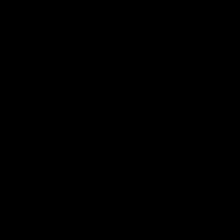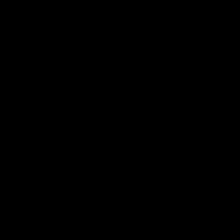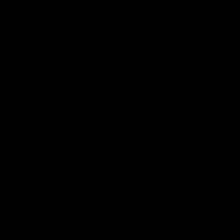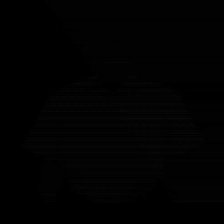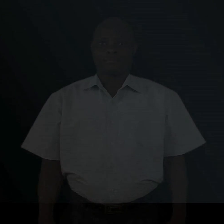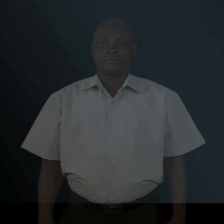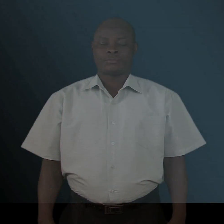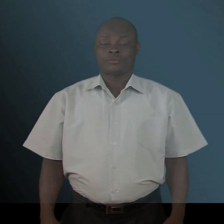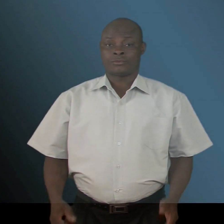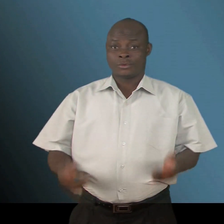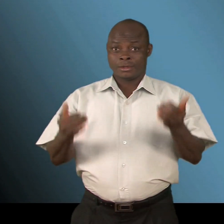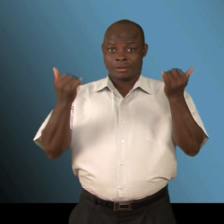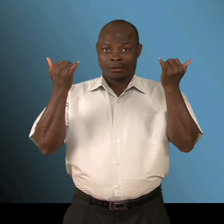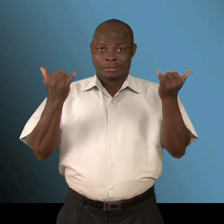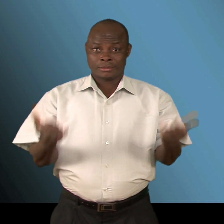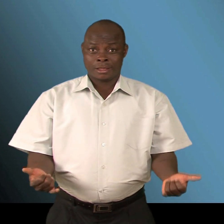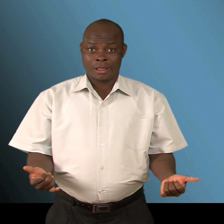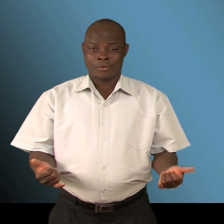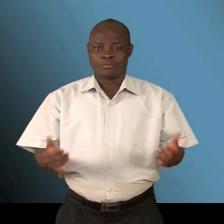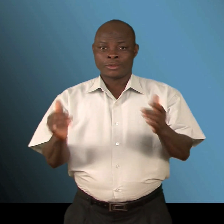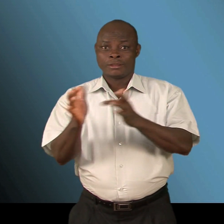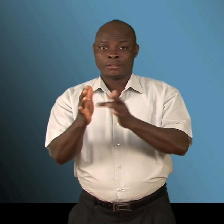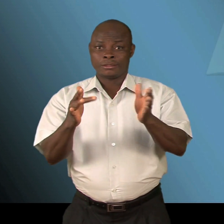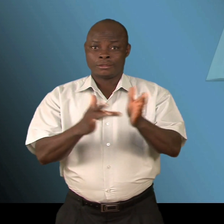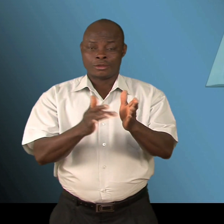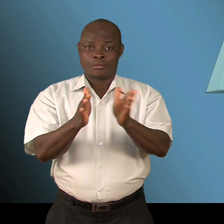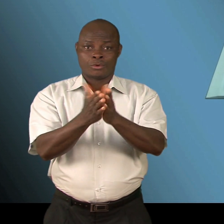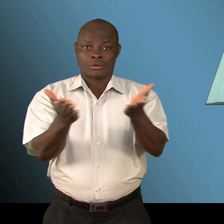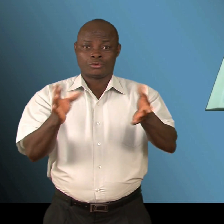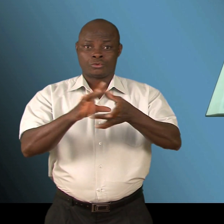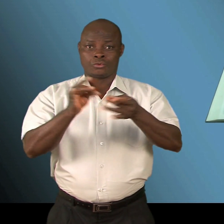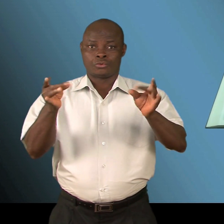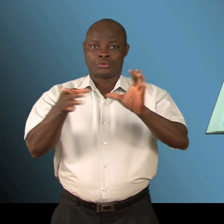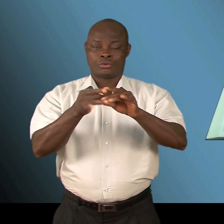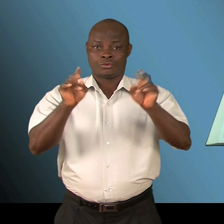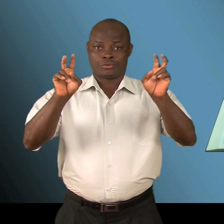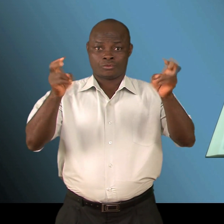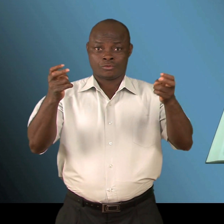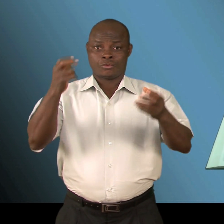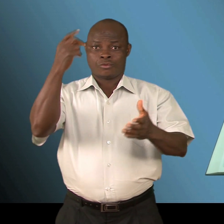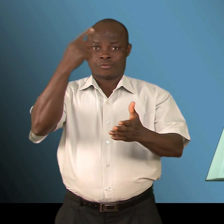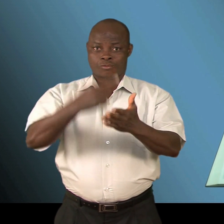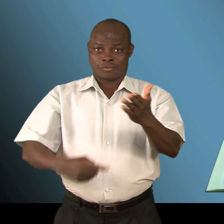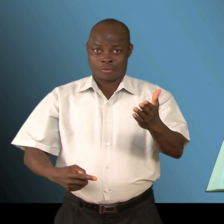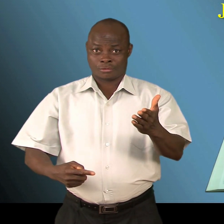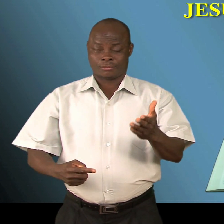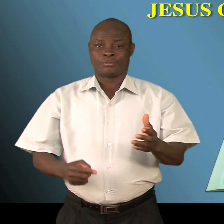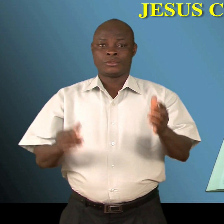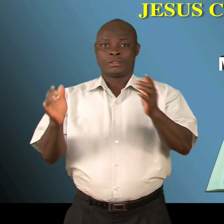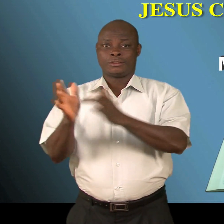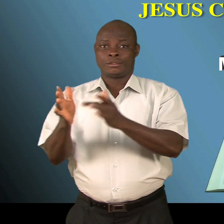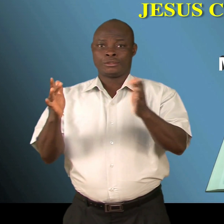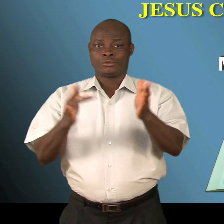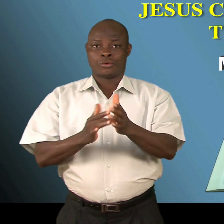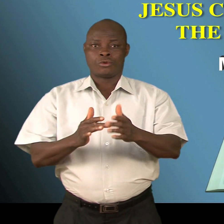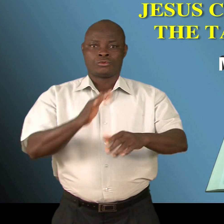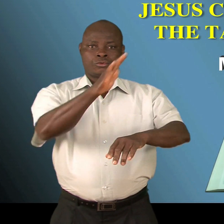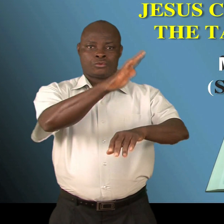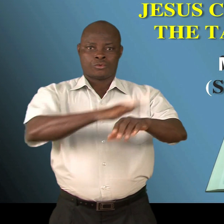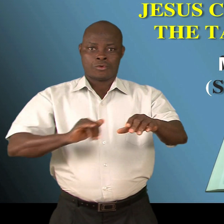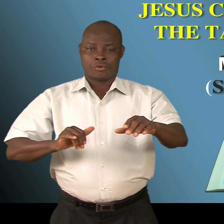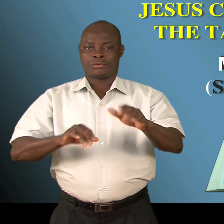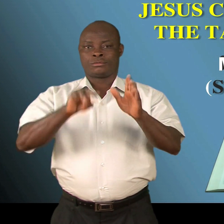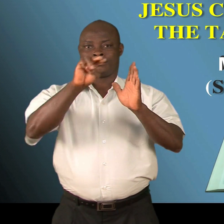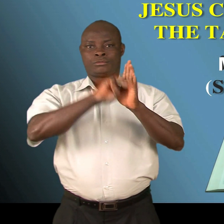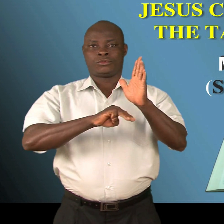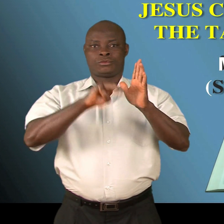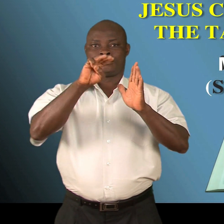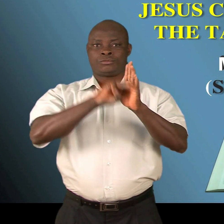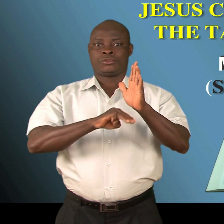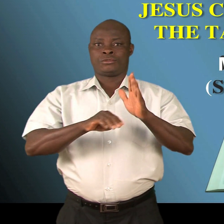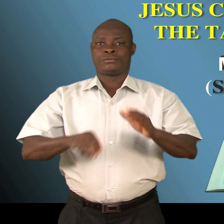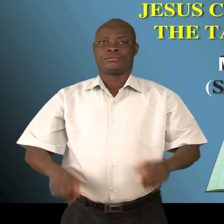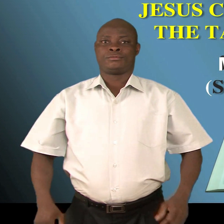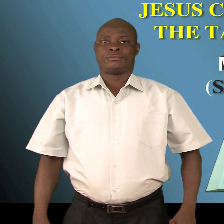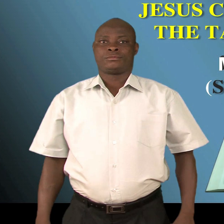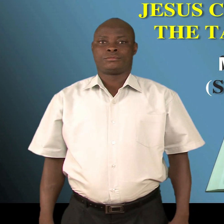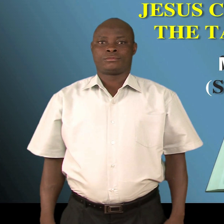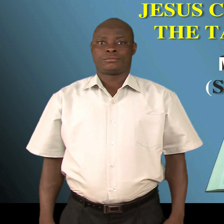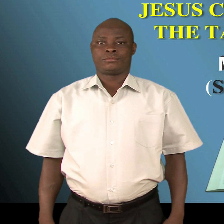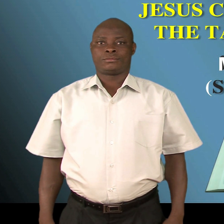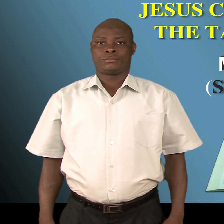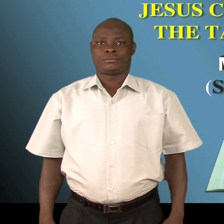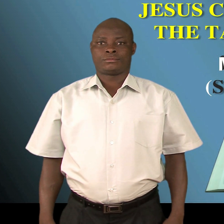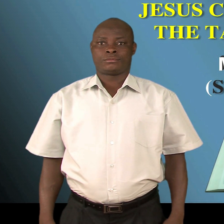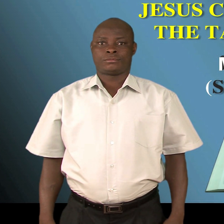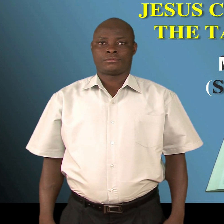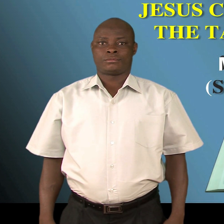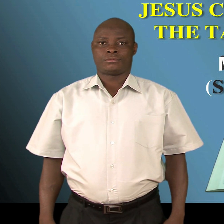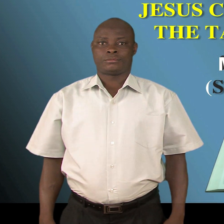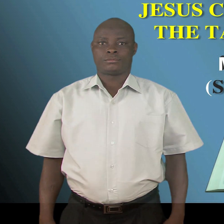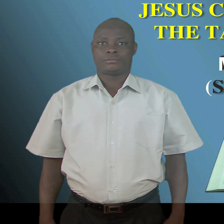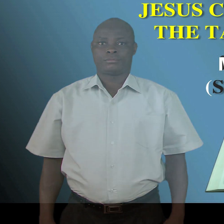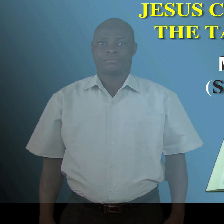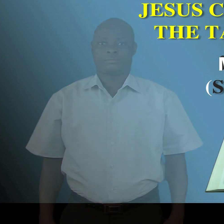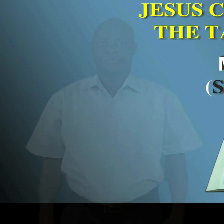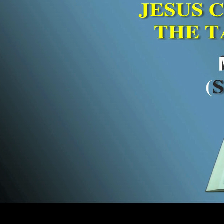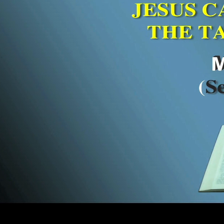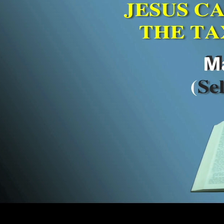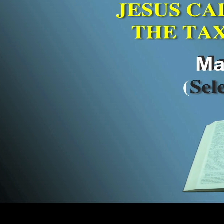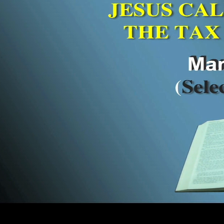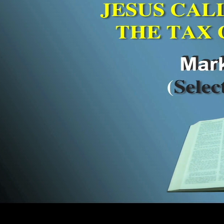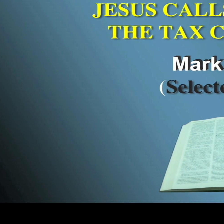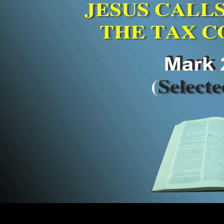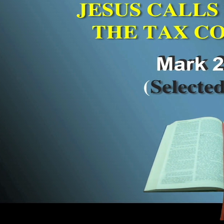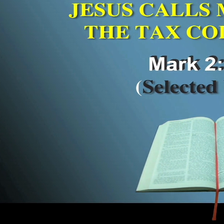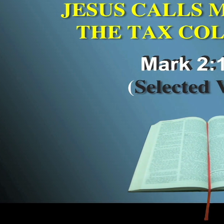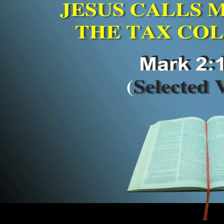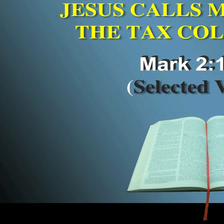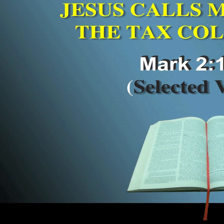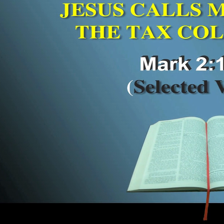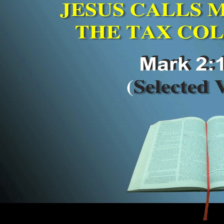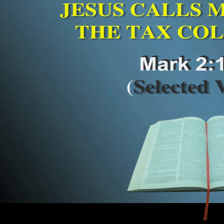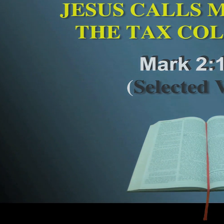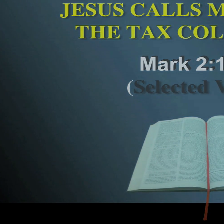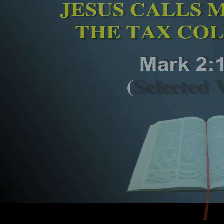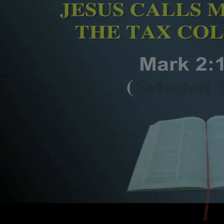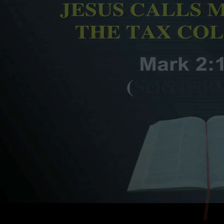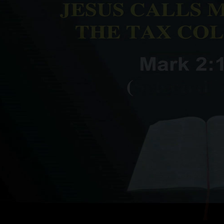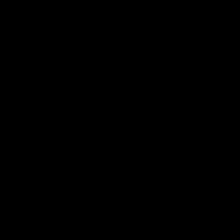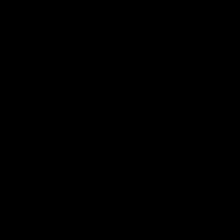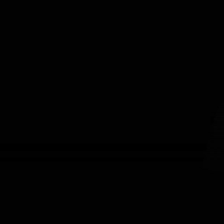Jesus calls Matthew the tax collector